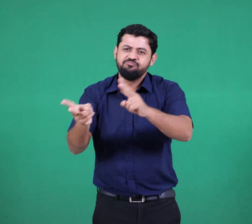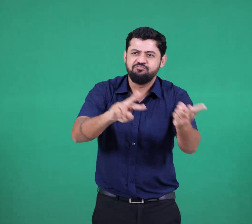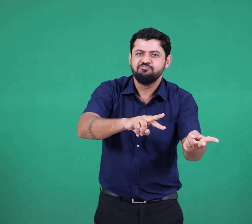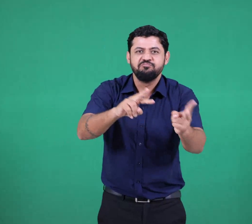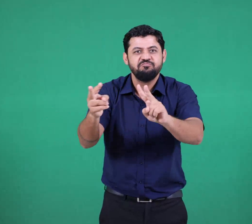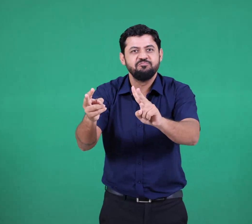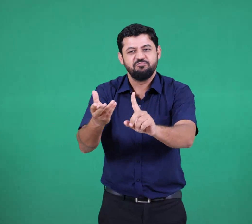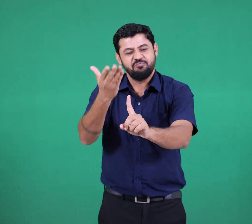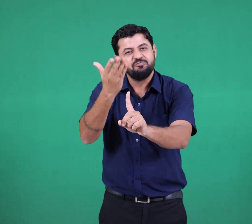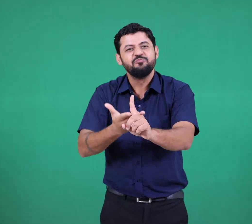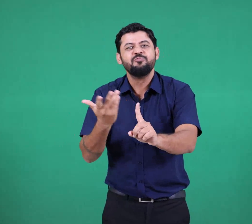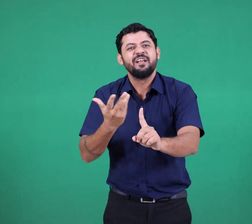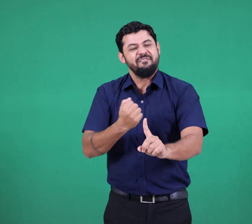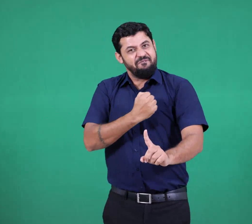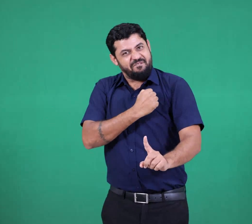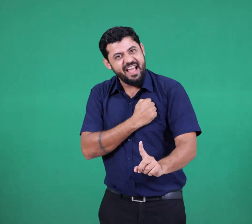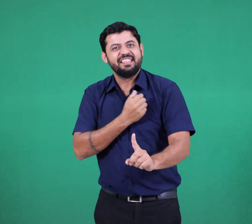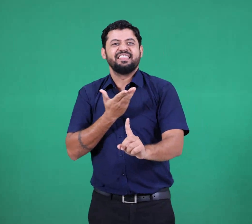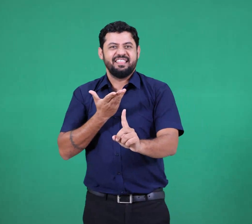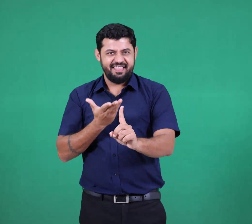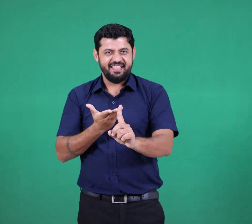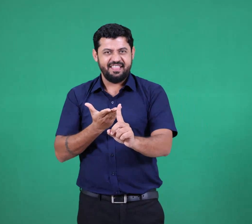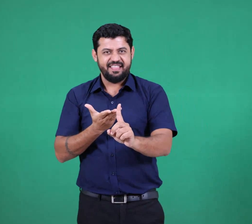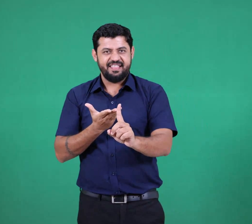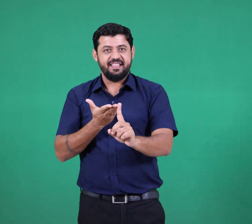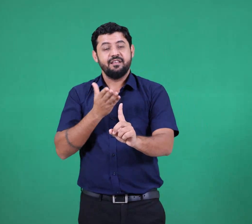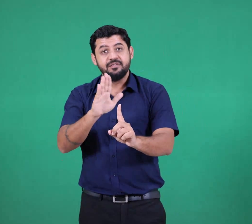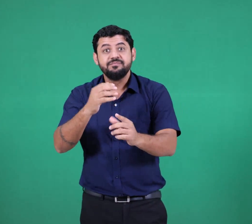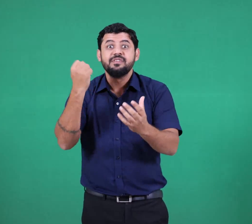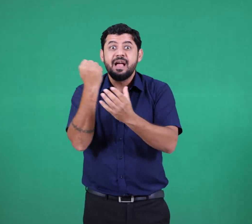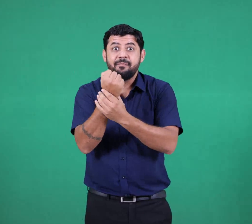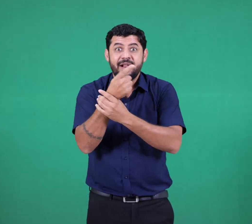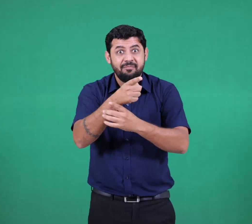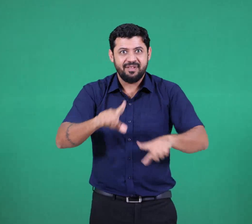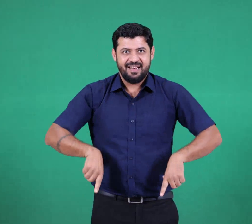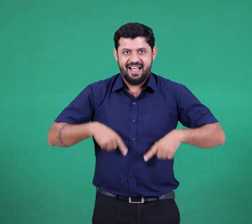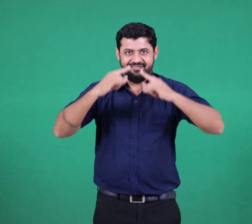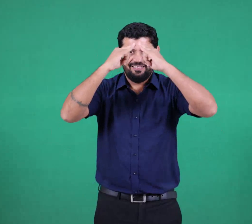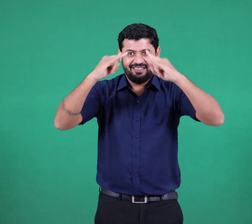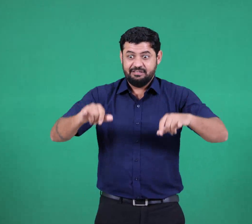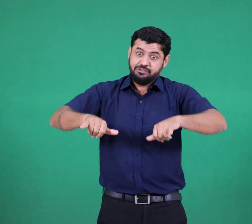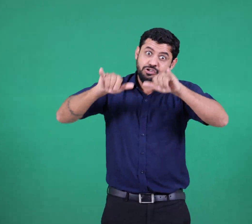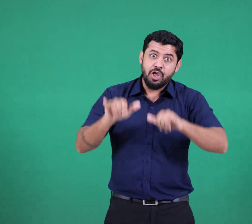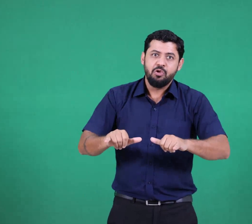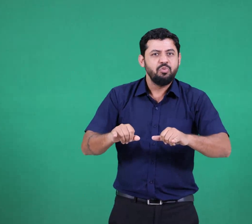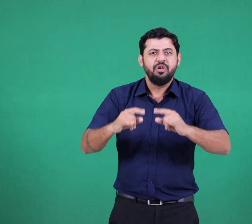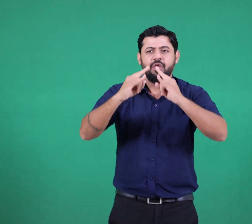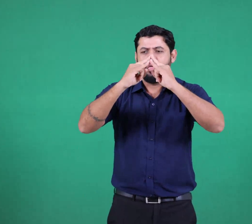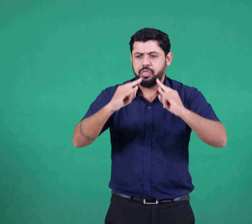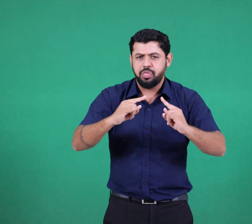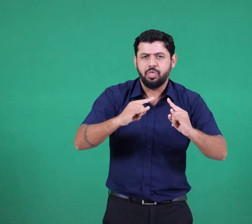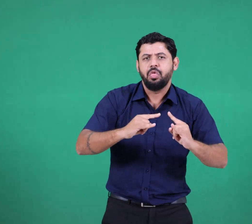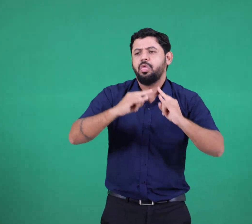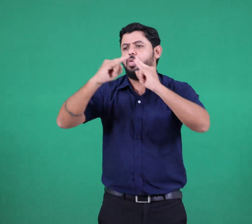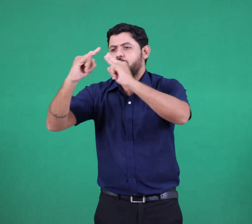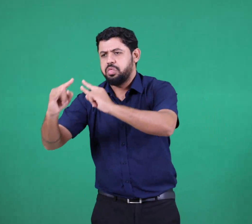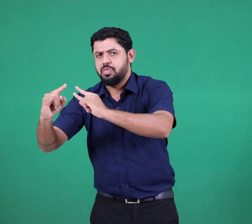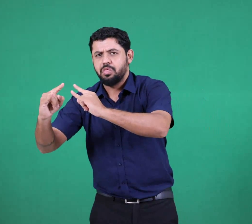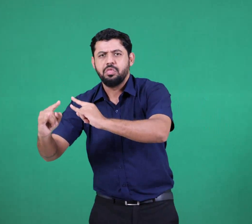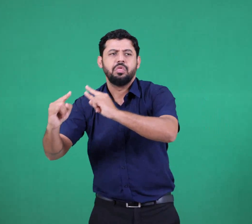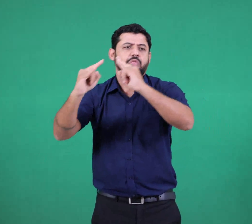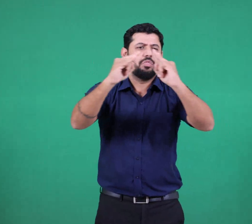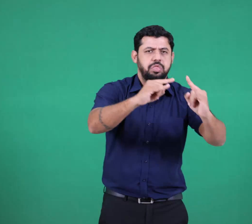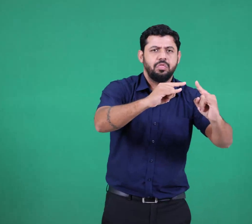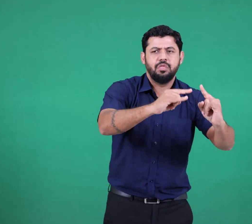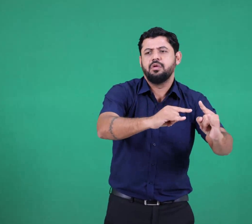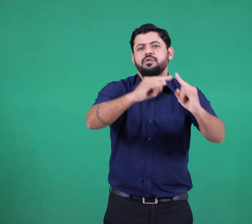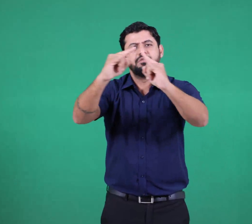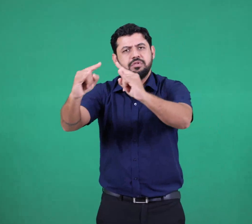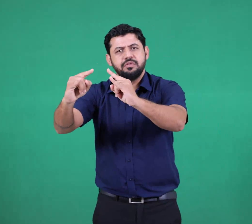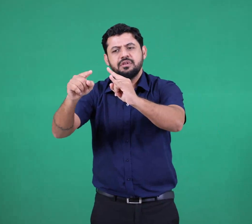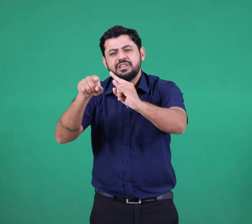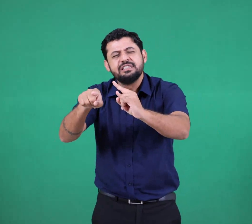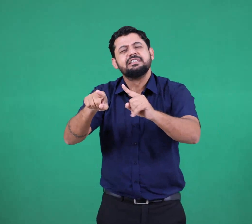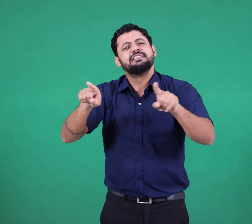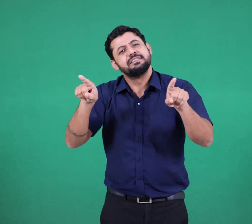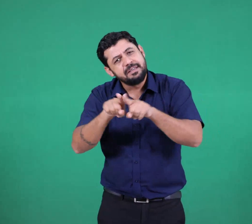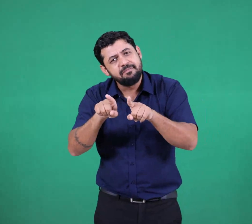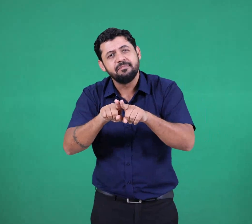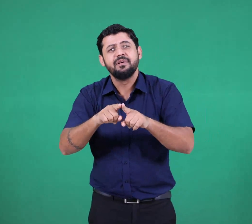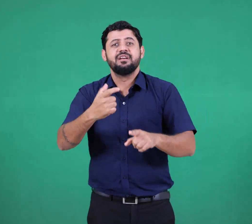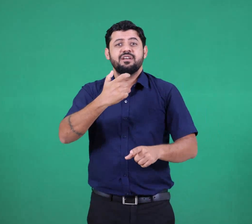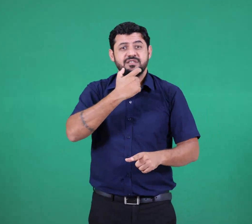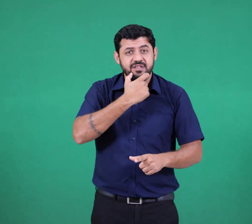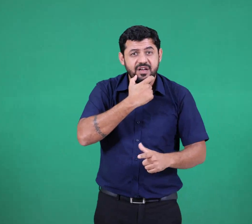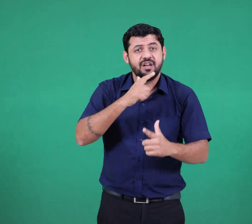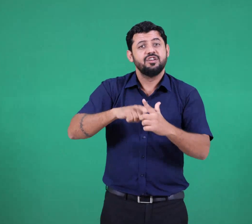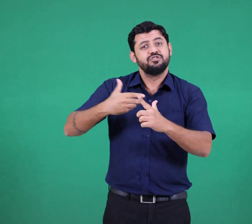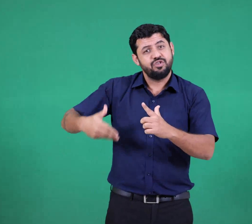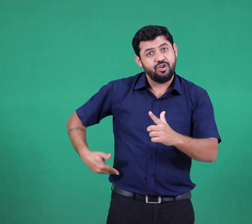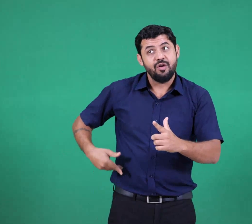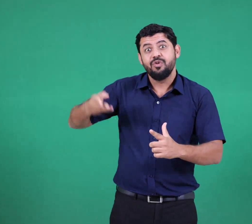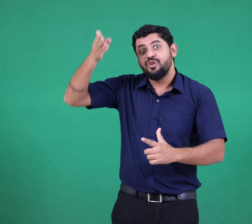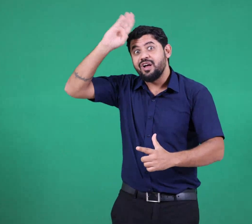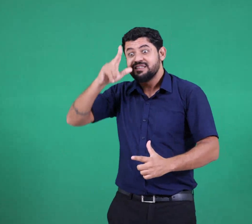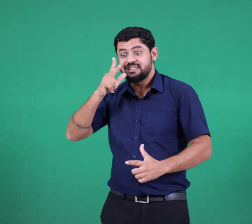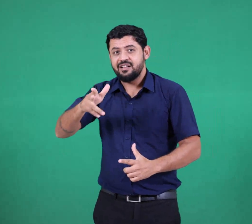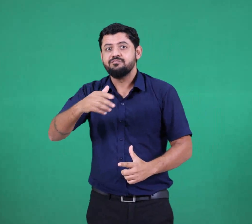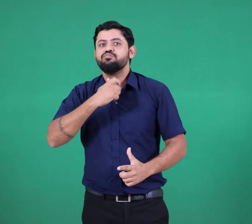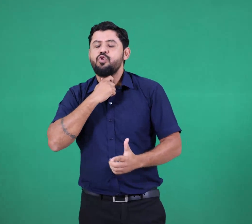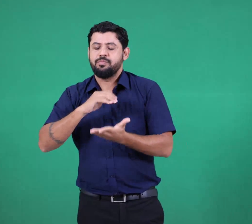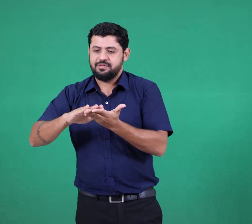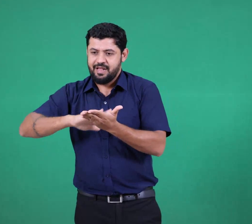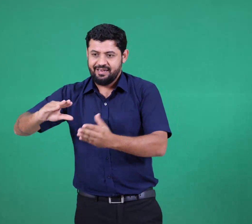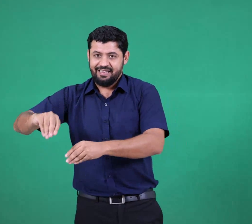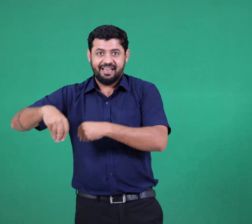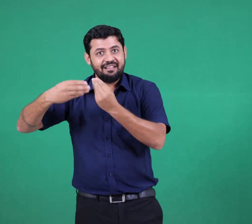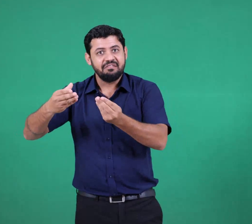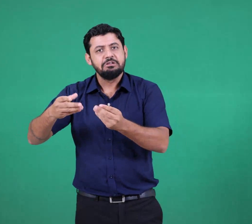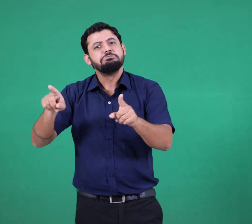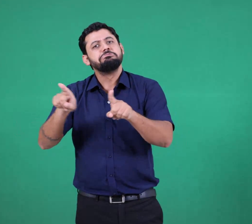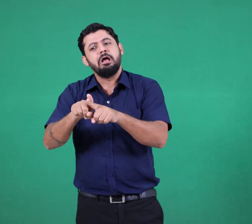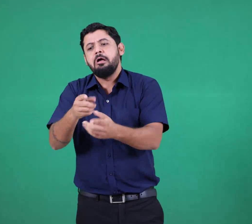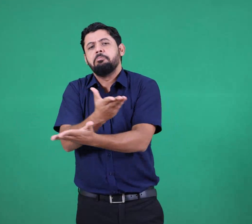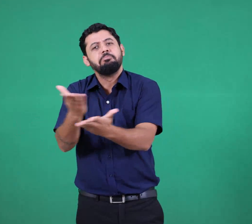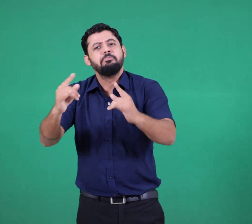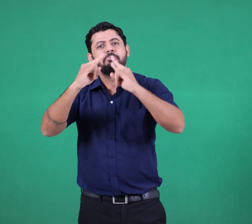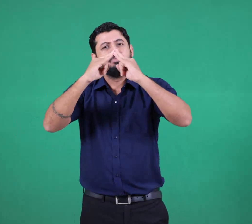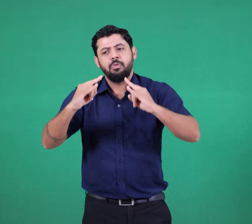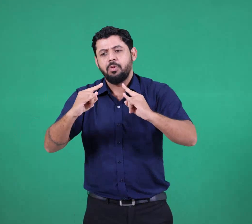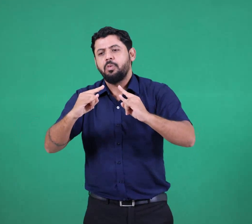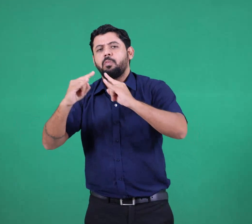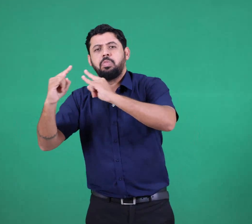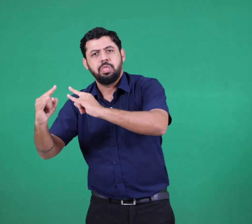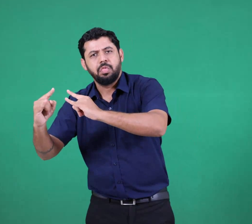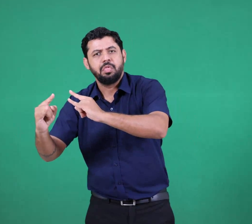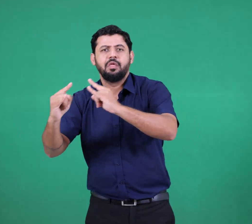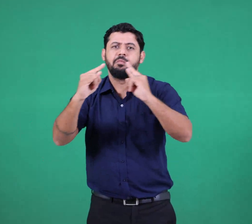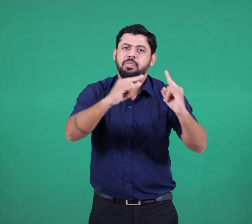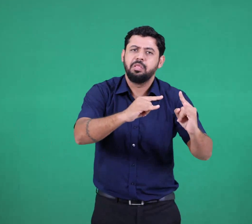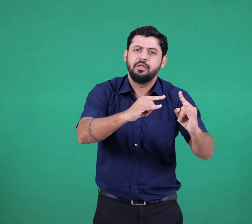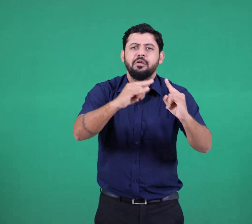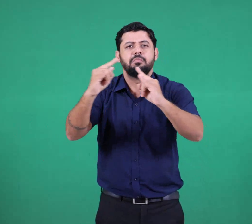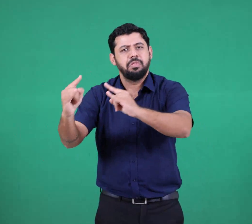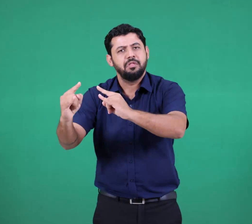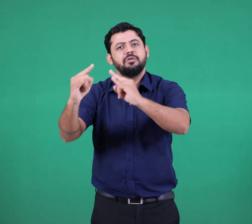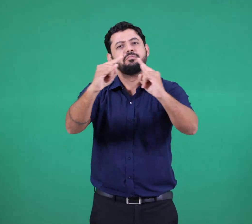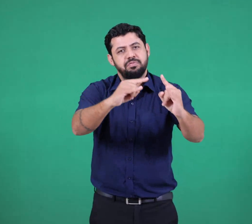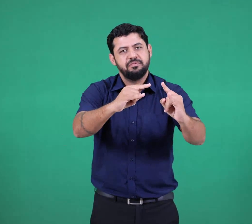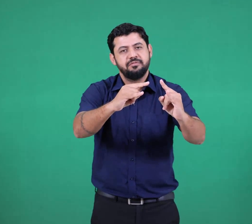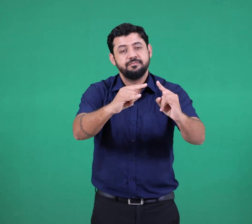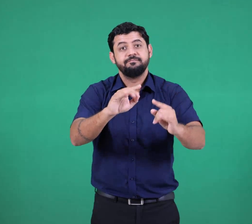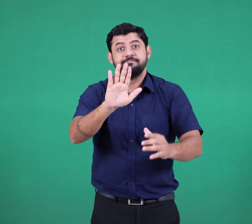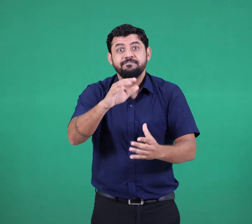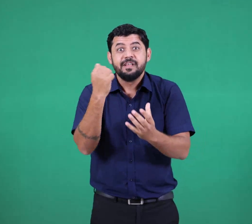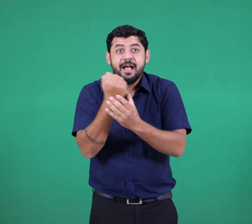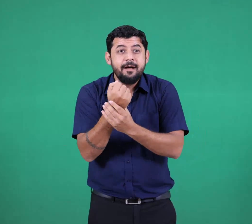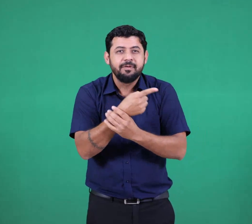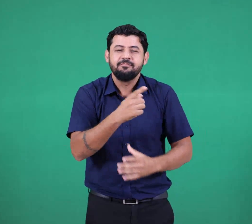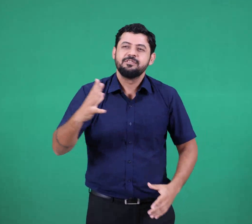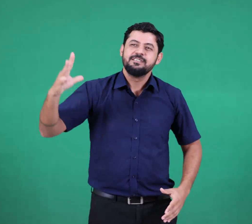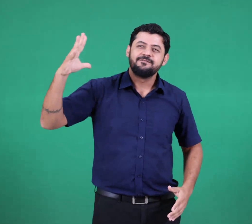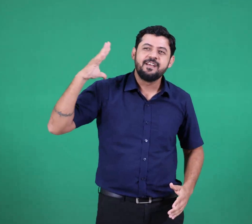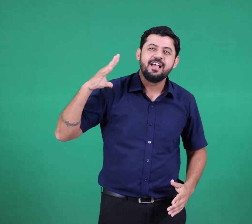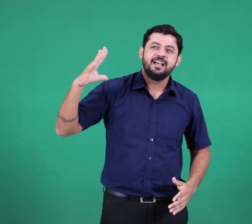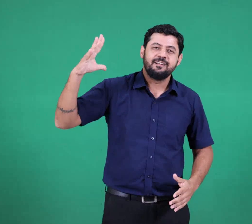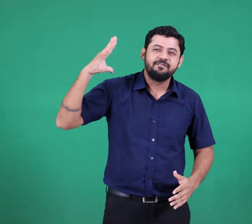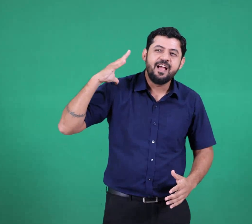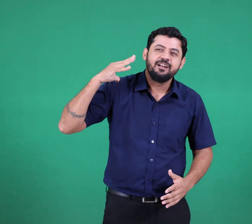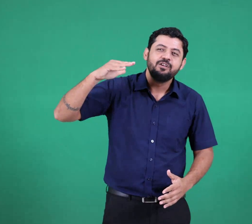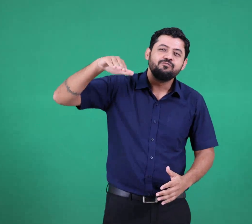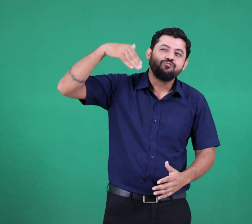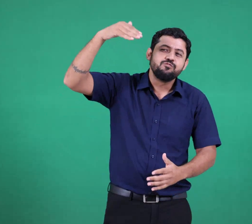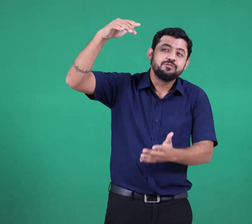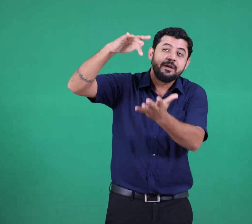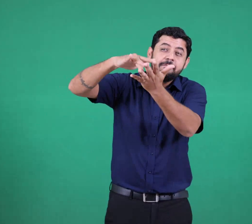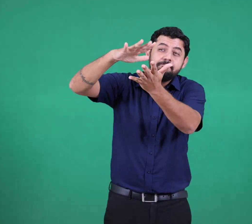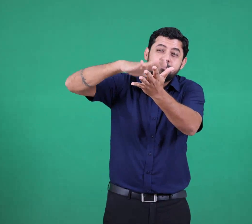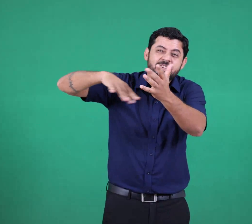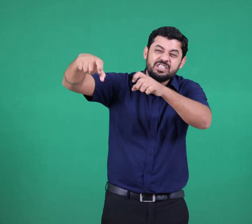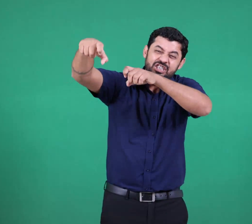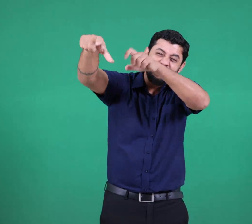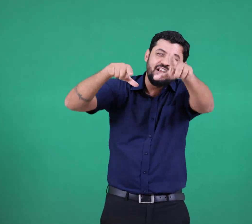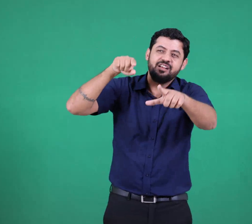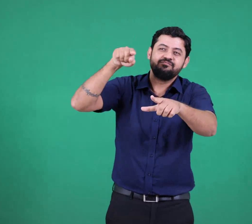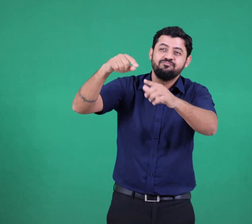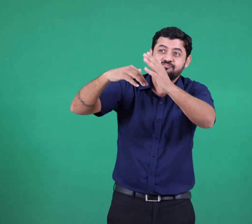He lived in tents, as did Isaac and Jacob, who were heirs with him of the same promise.